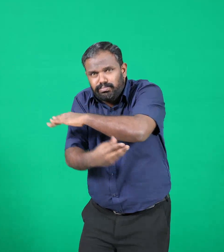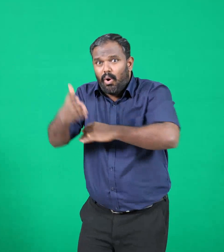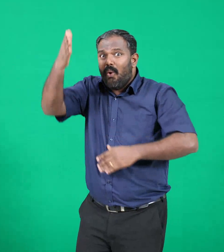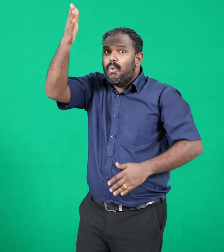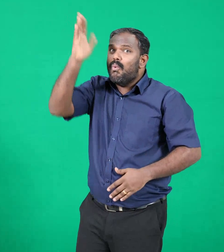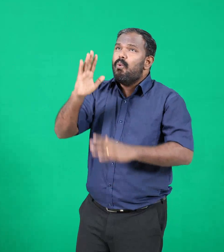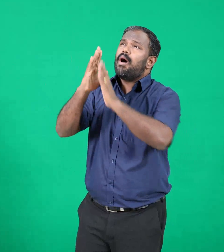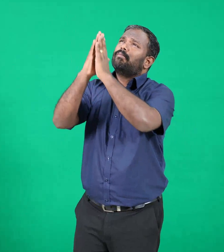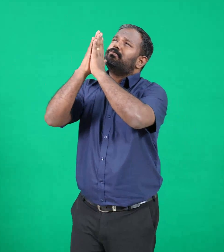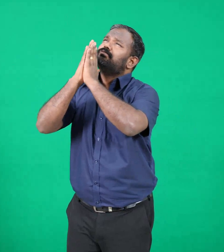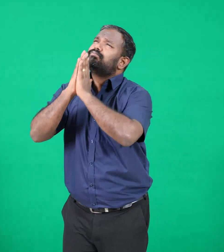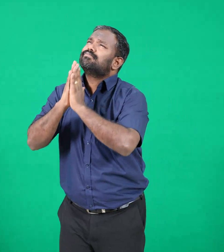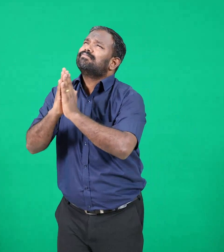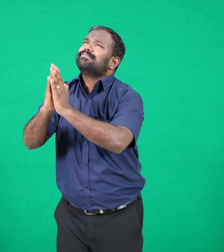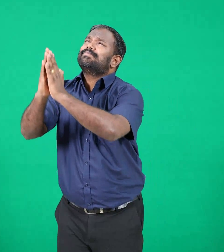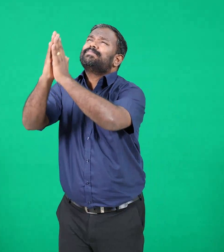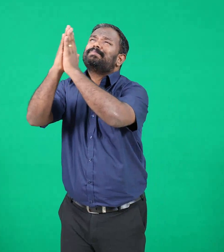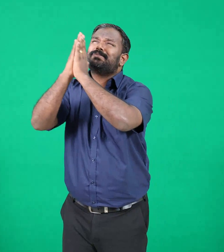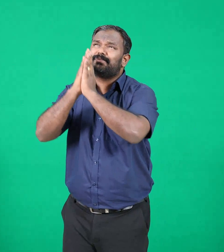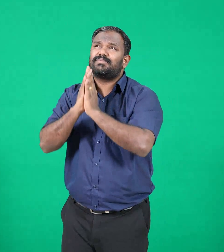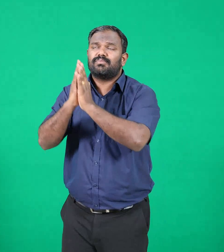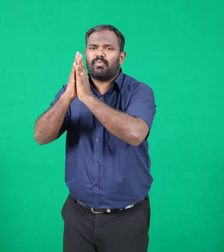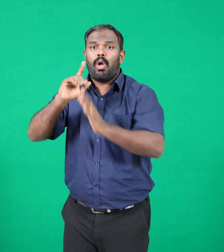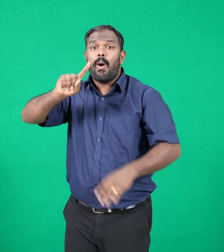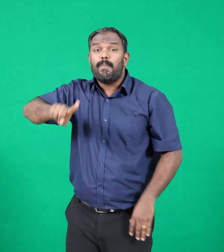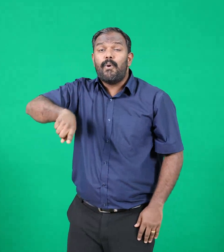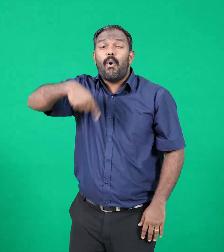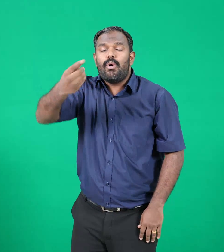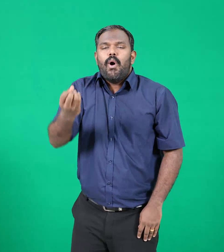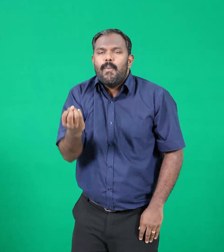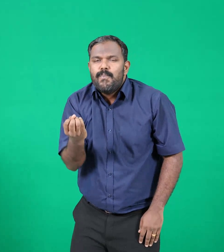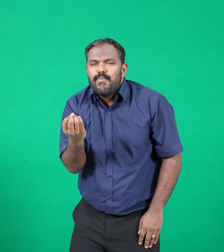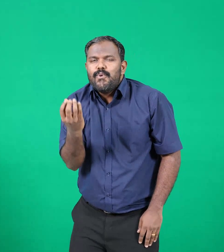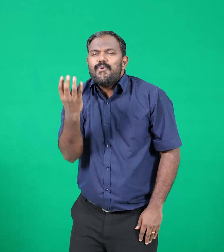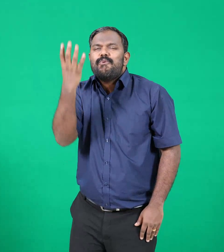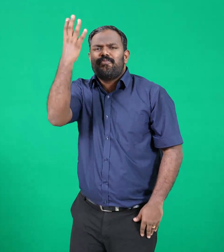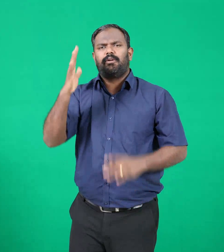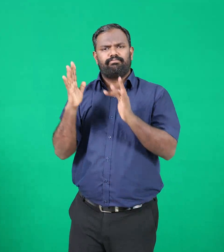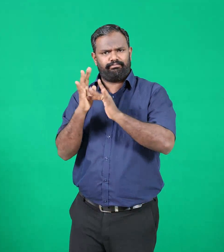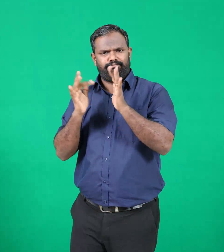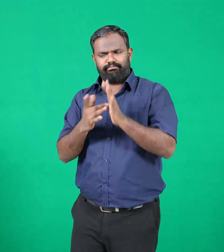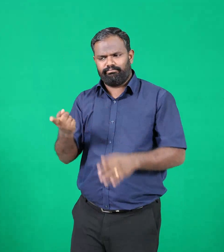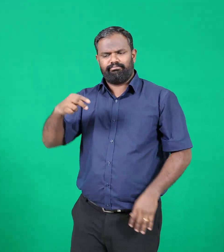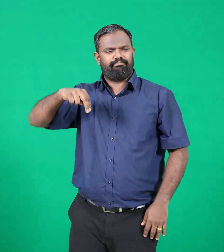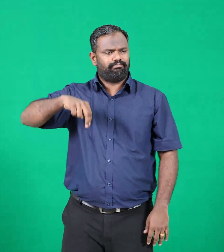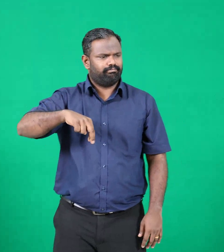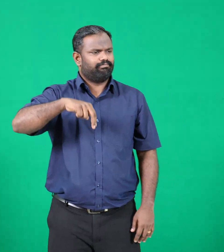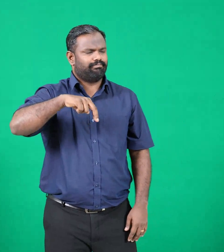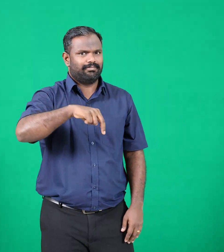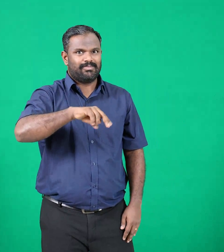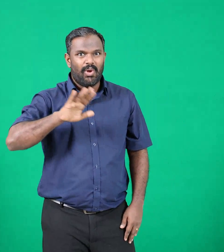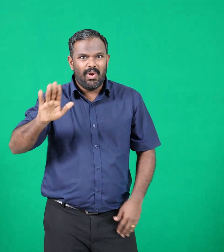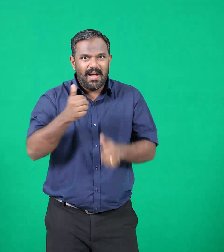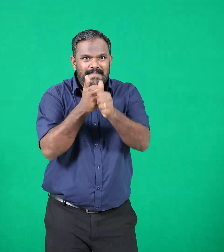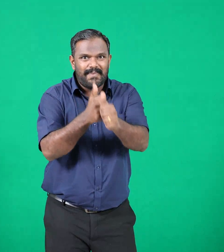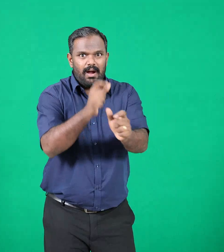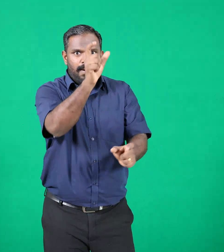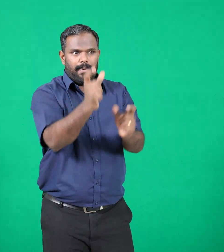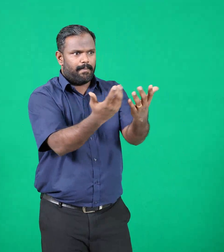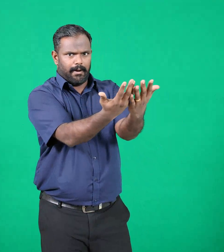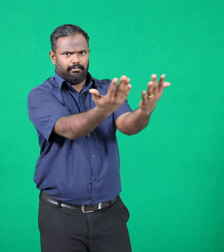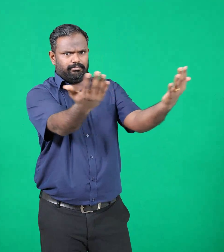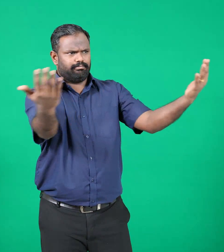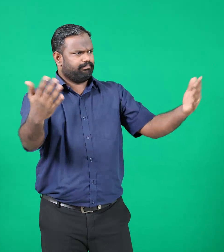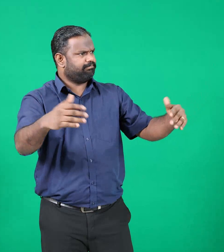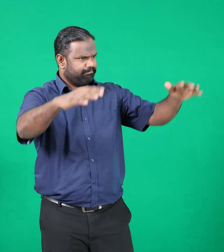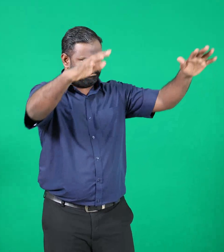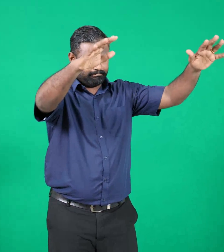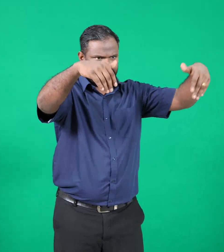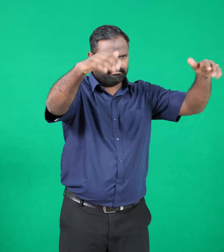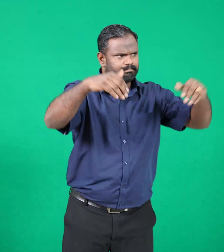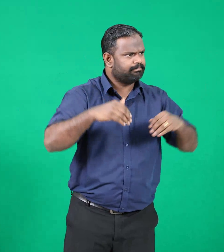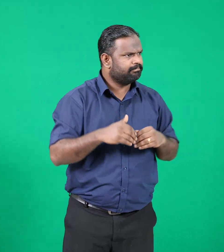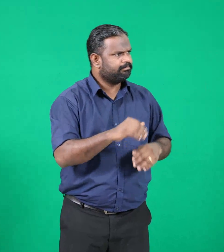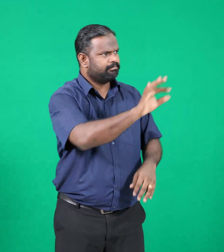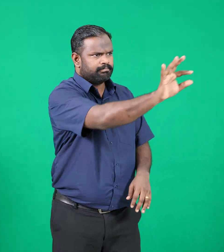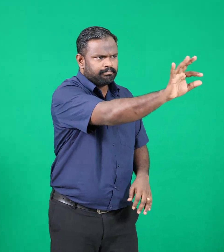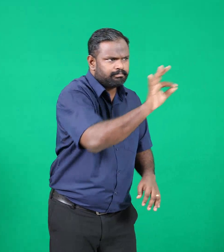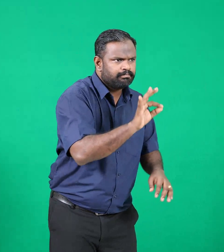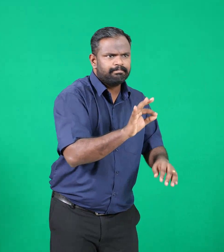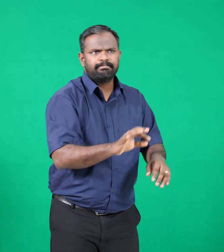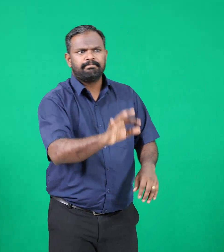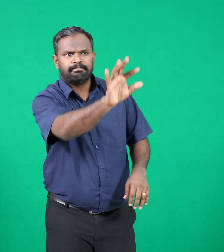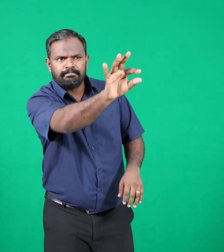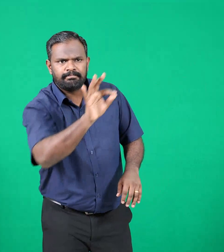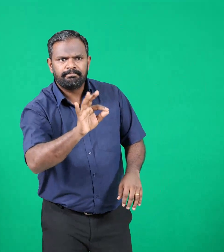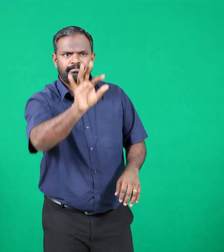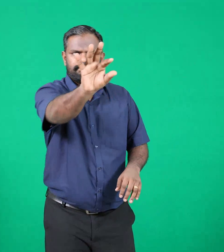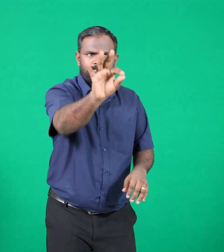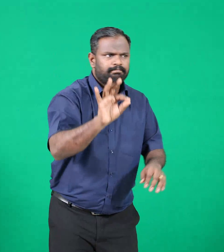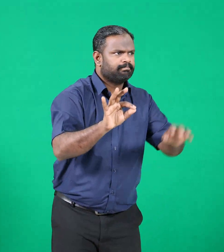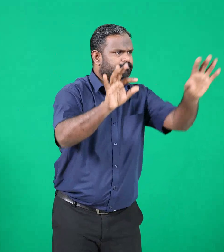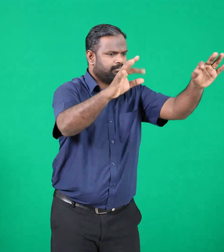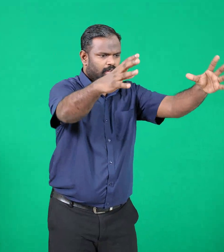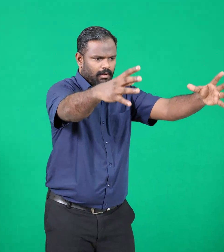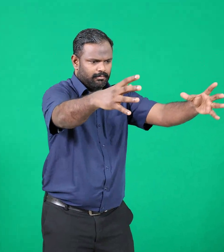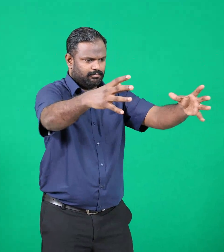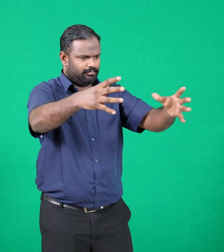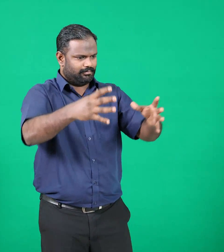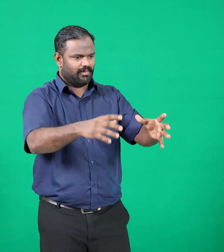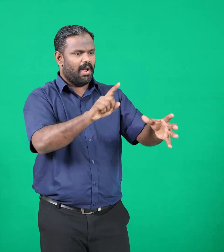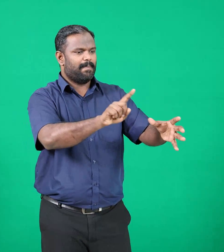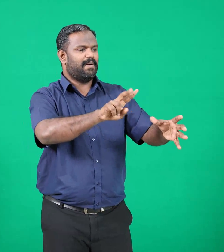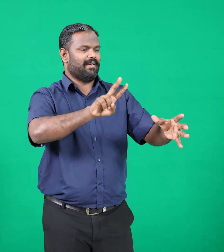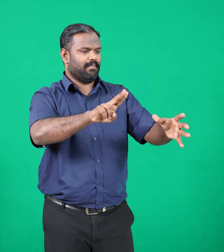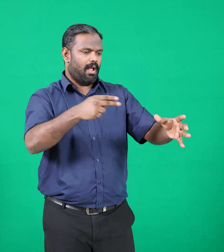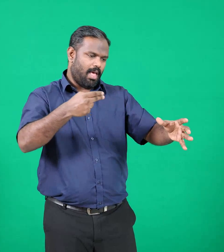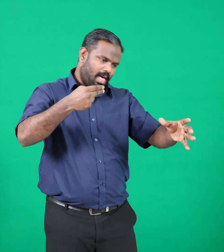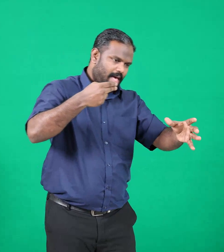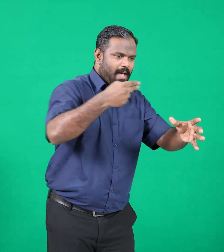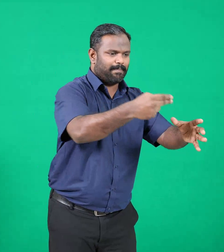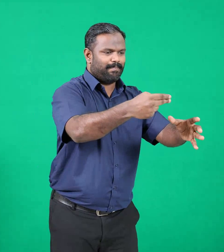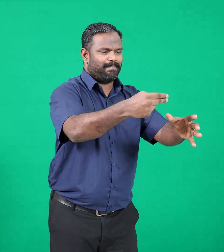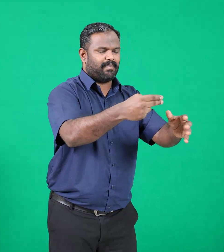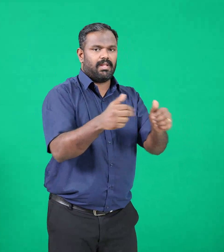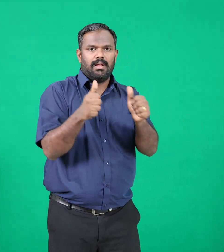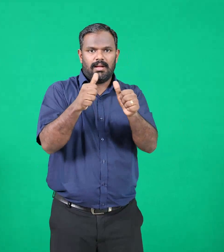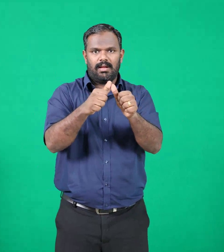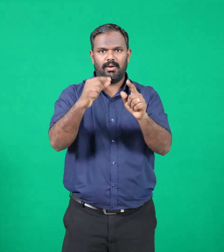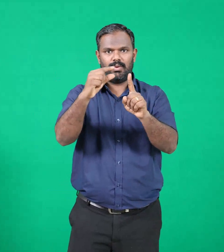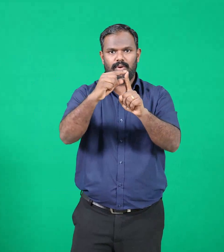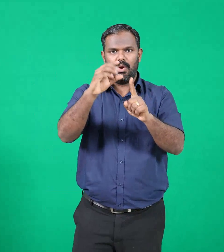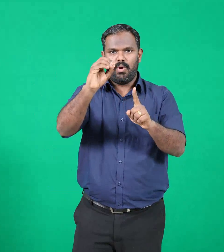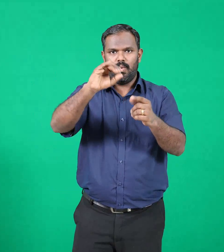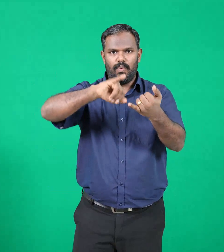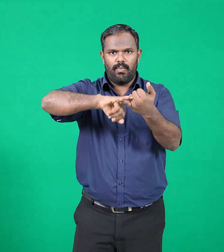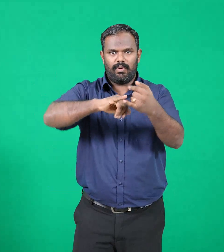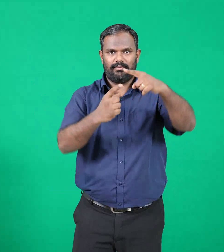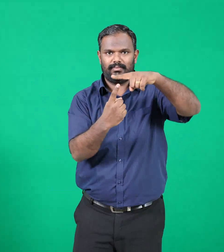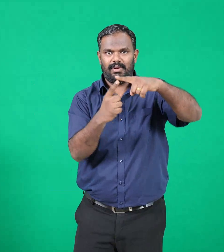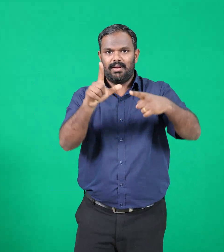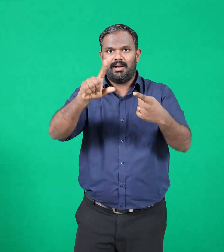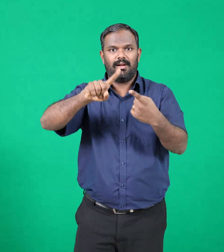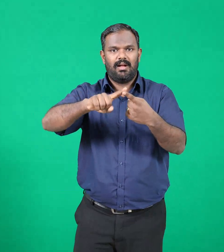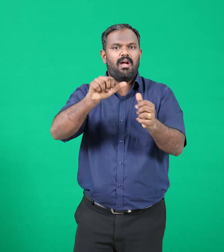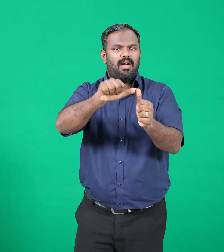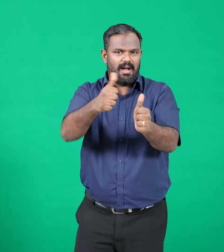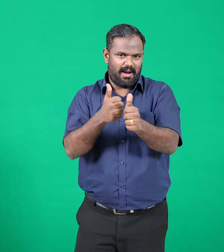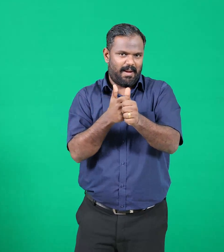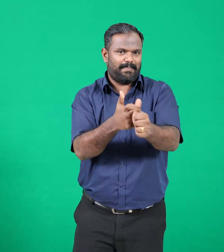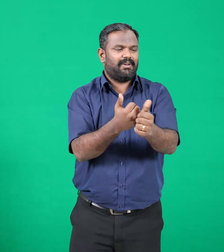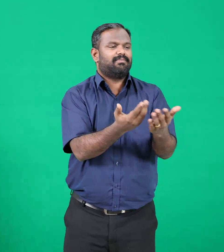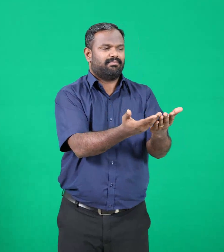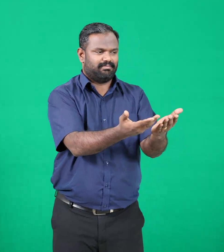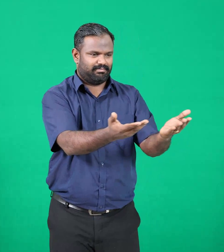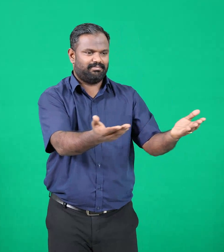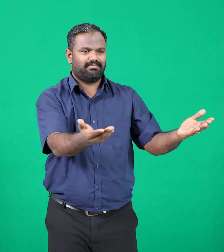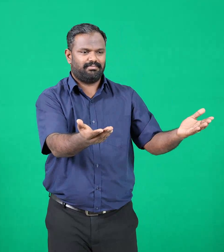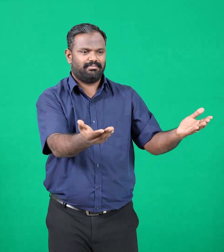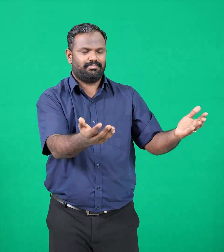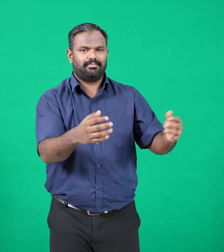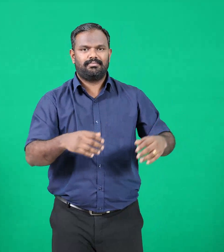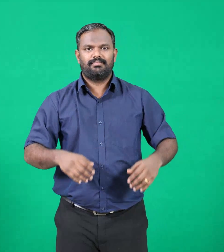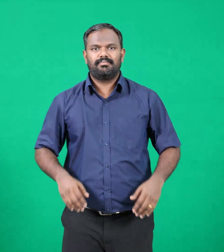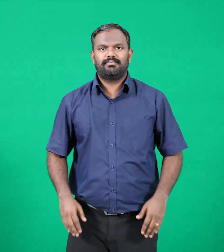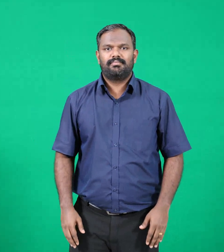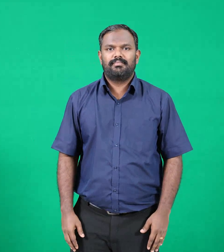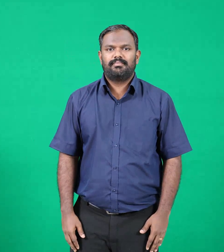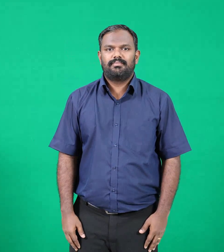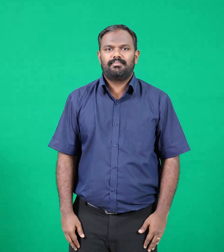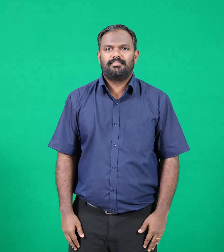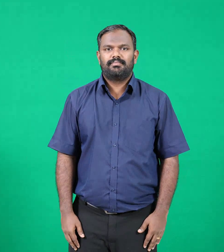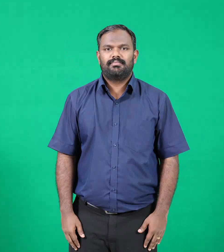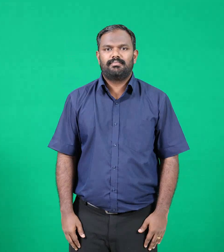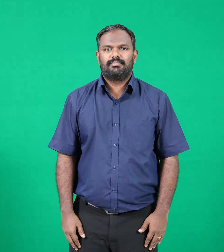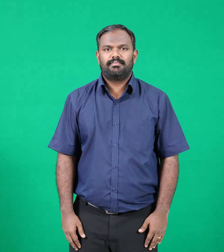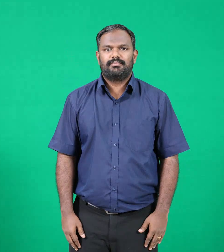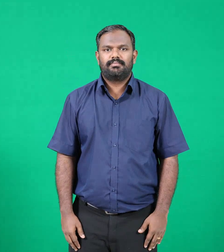When daylight came, He called His disciples to Him and chose twelve of them, whom He also designated as apostles: